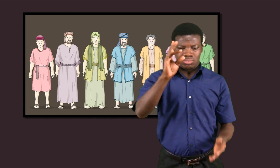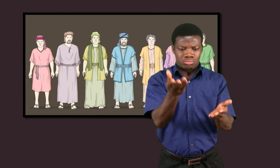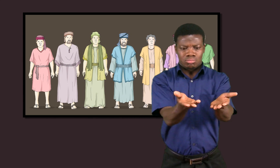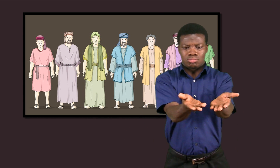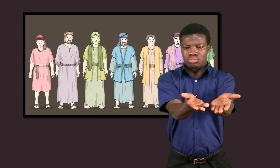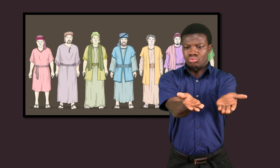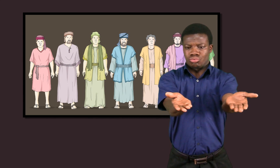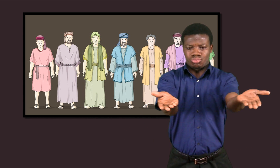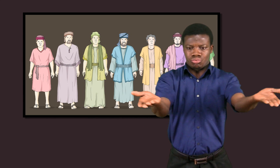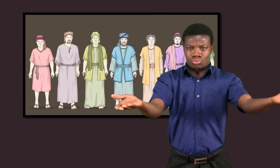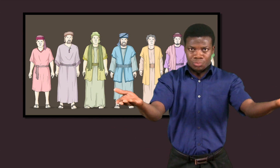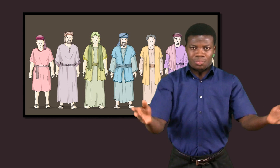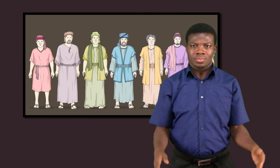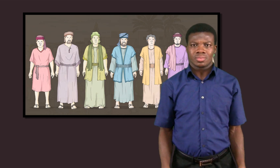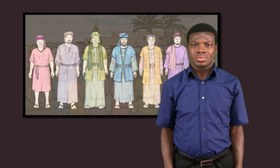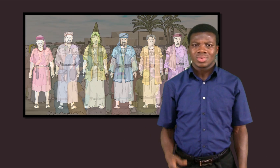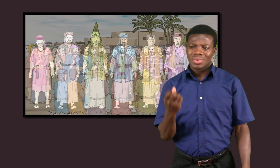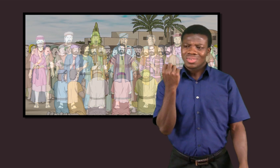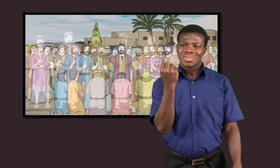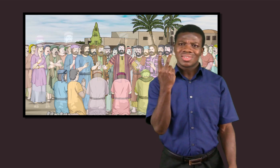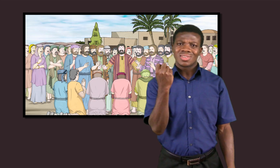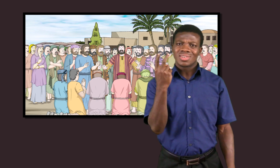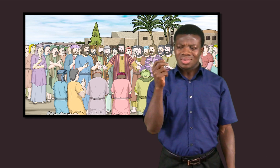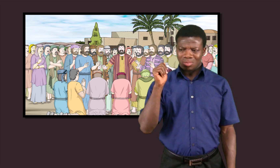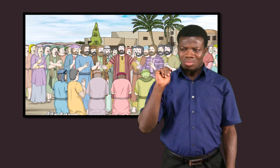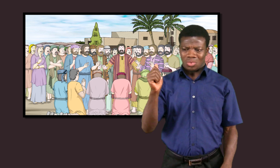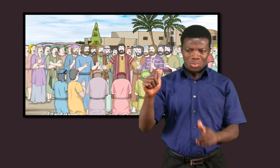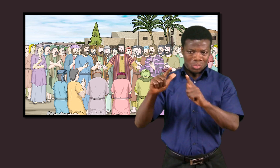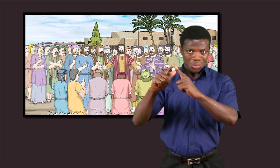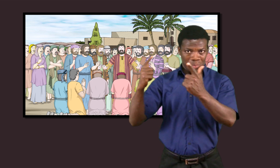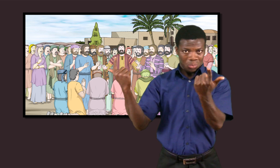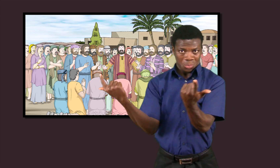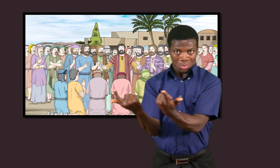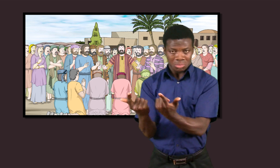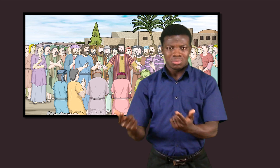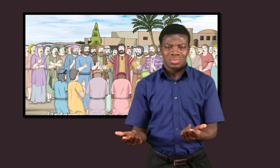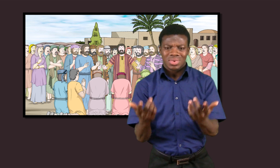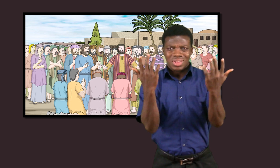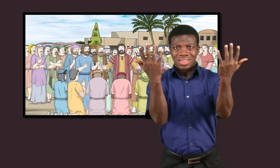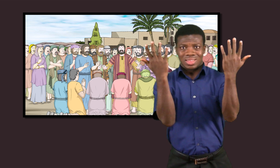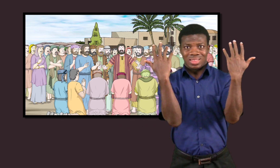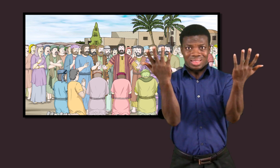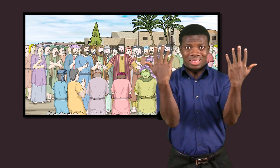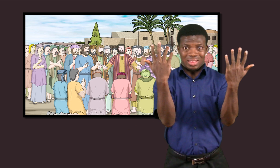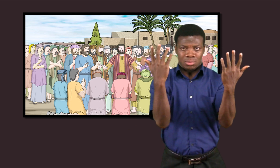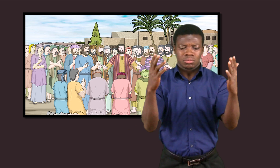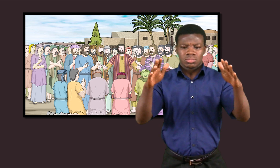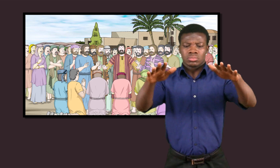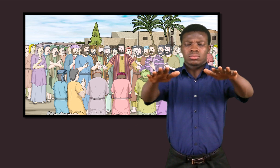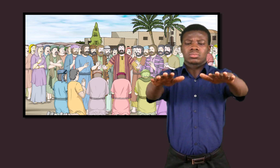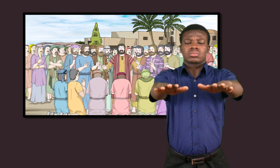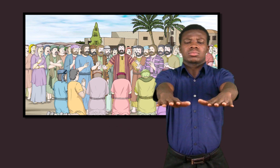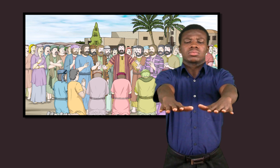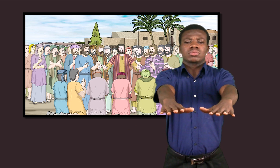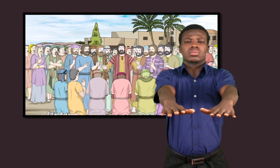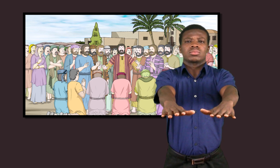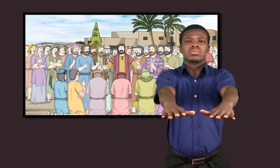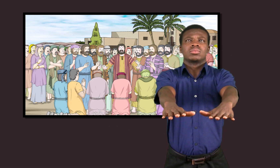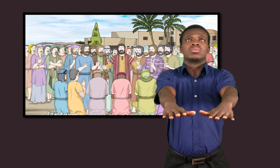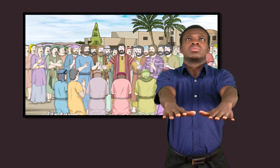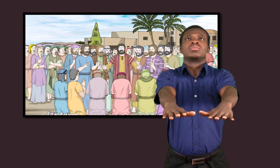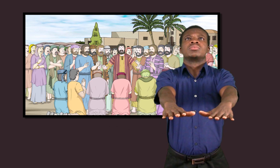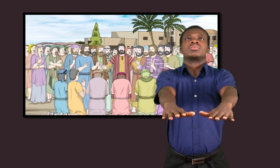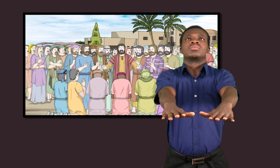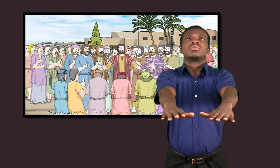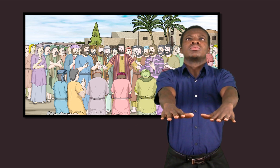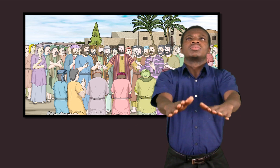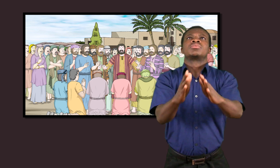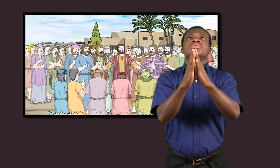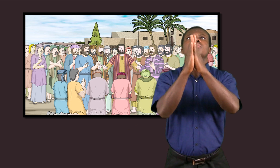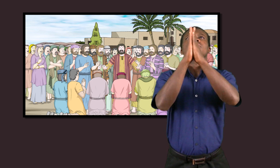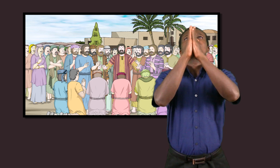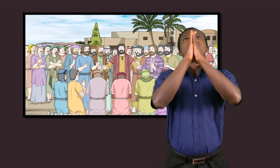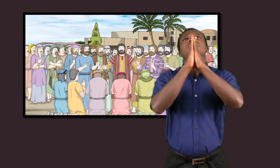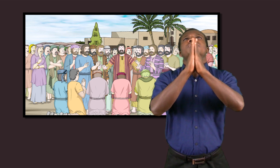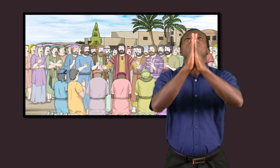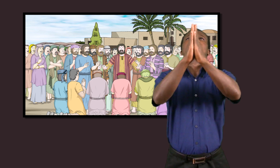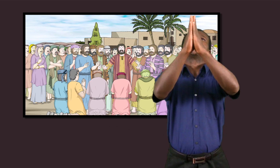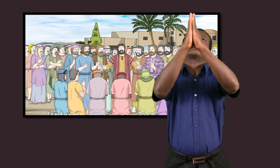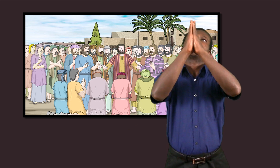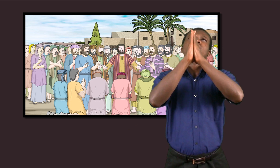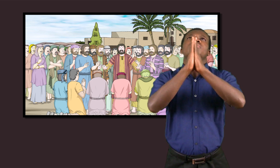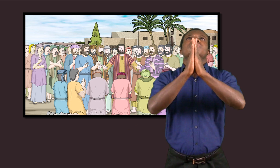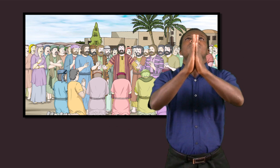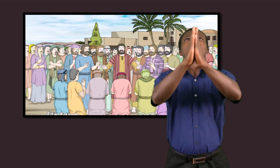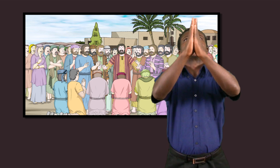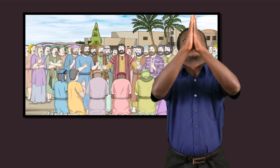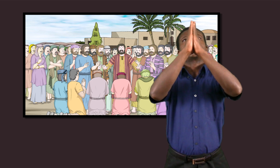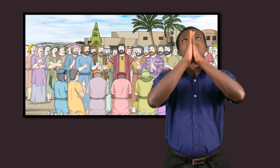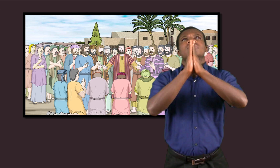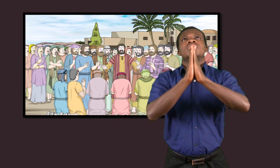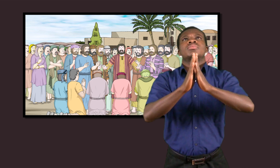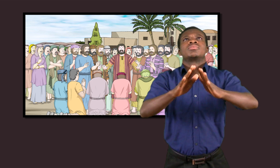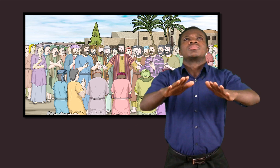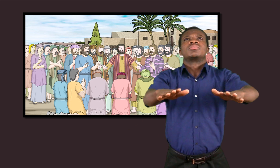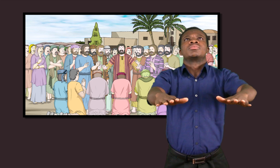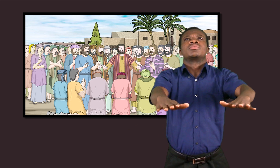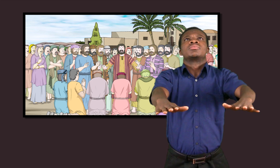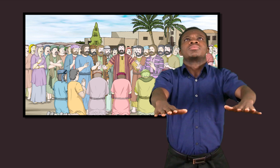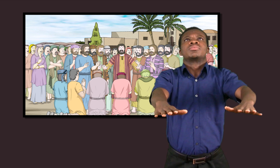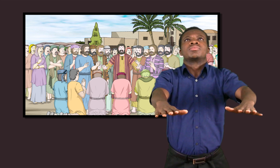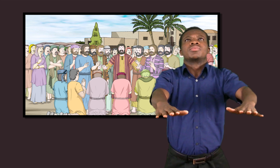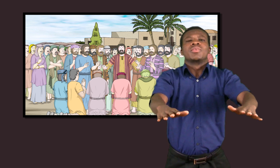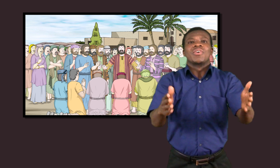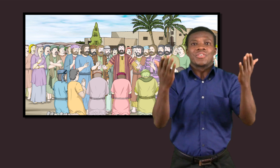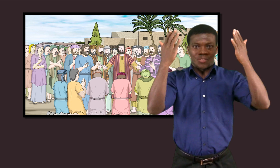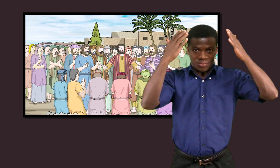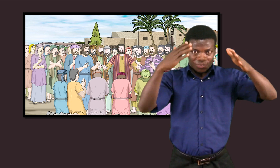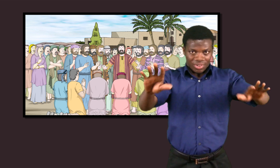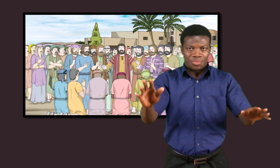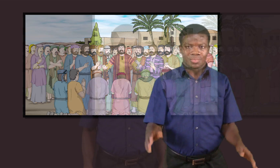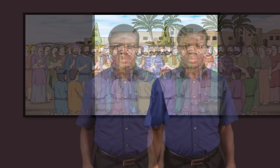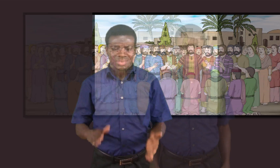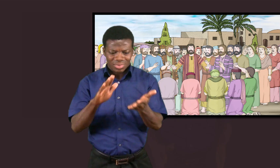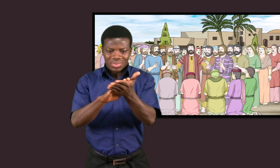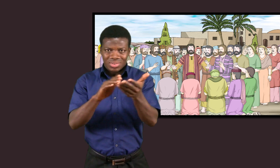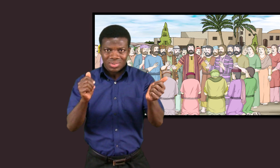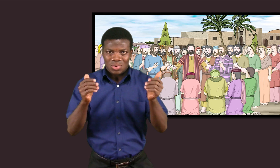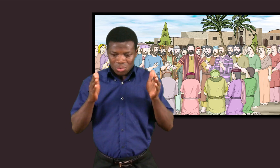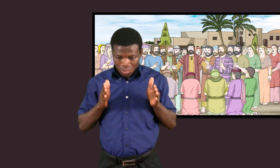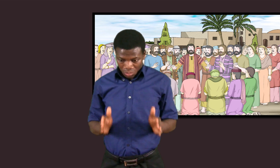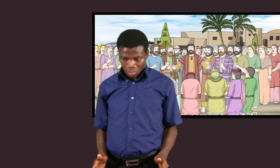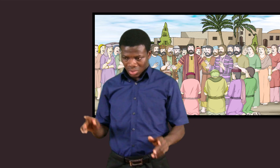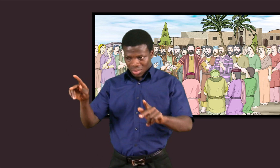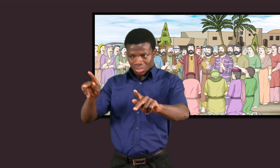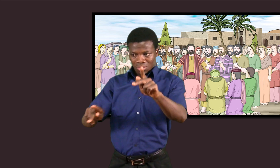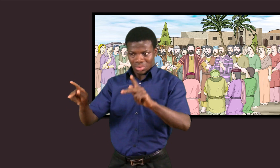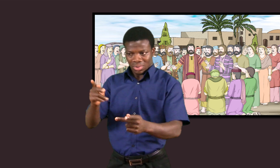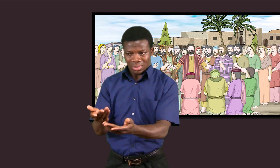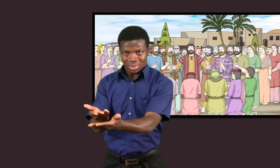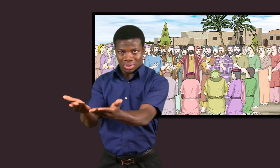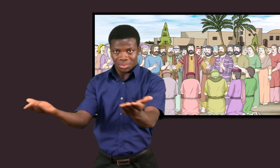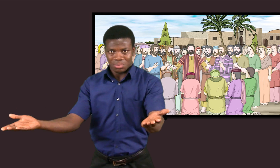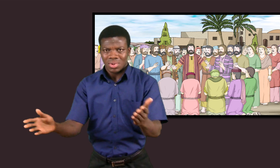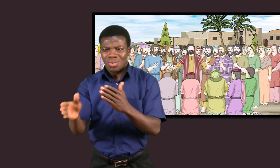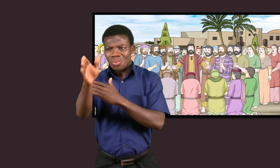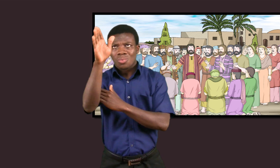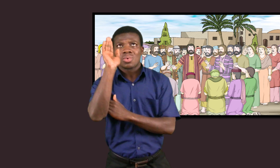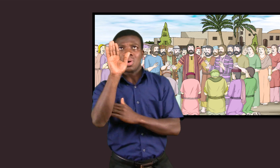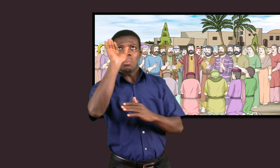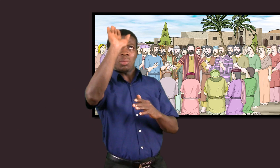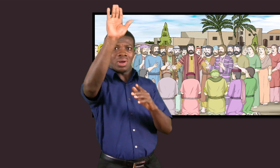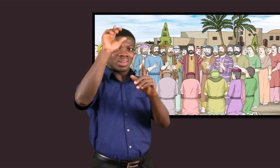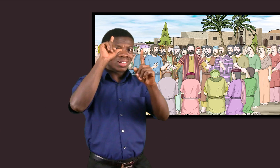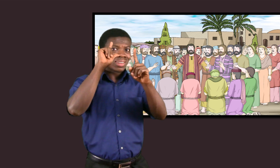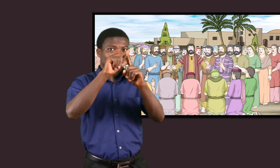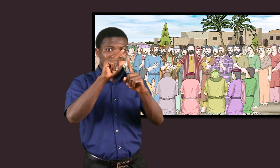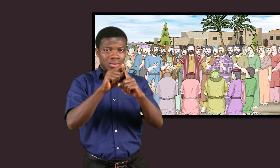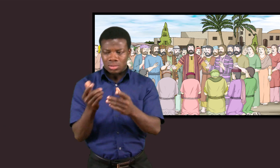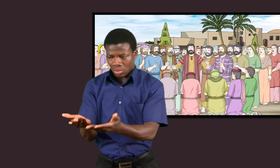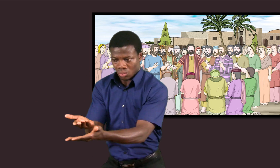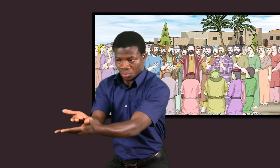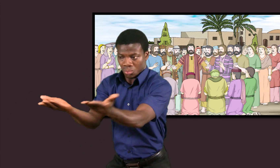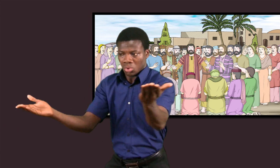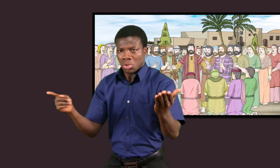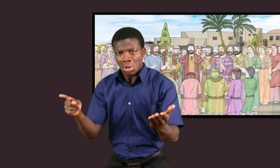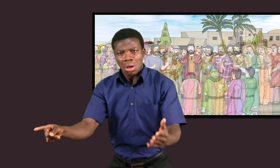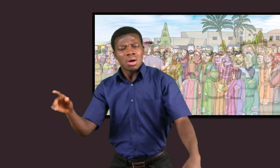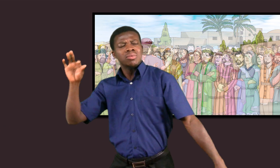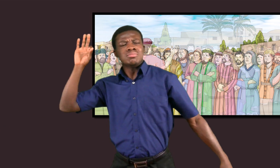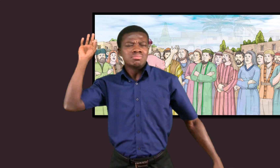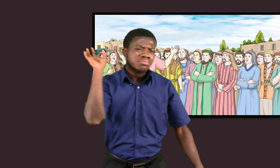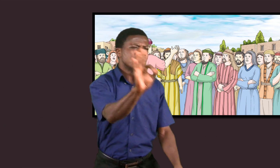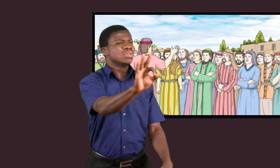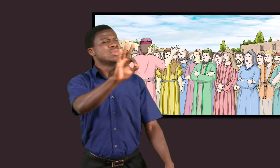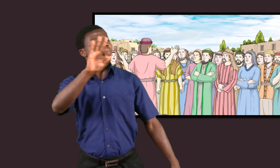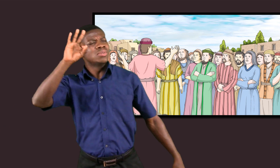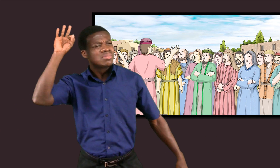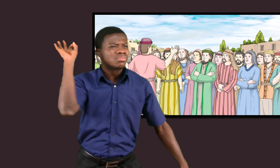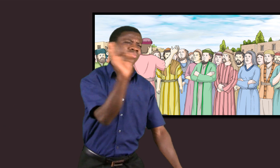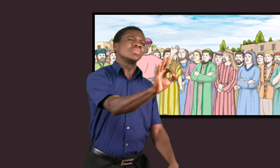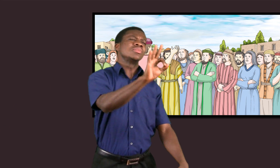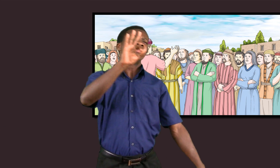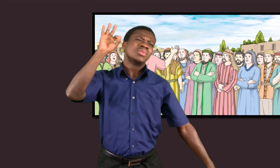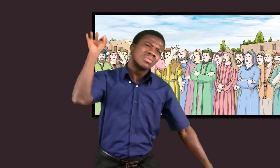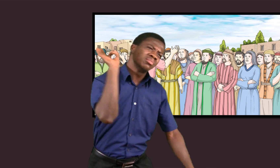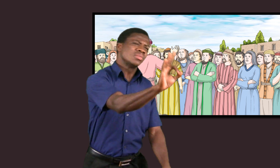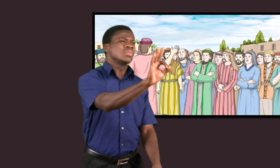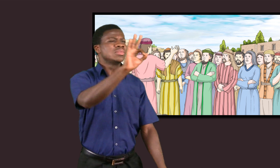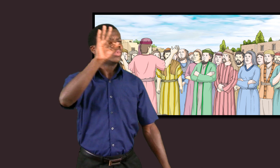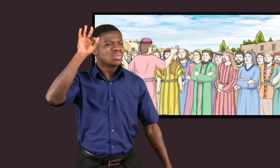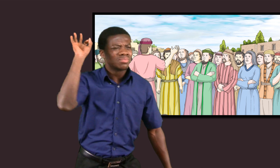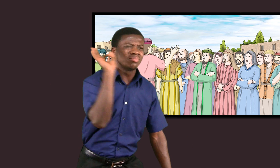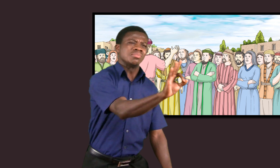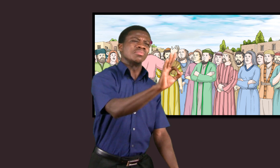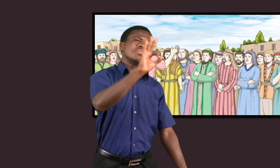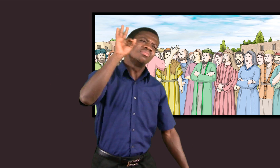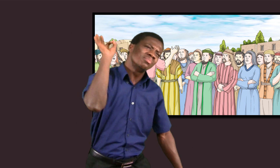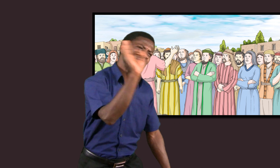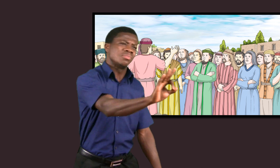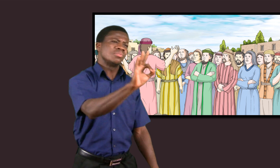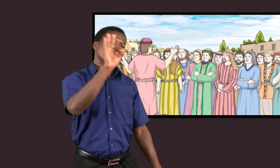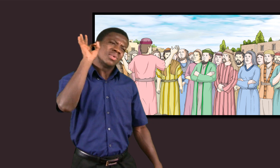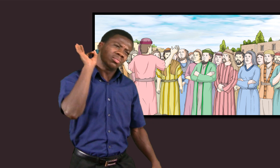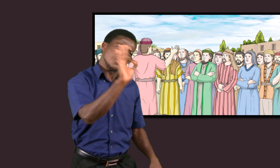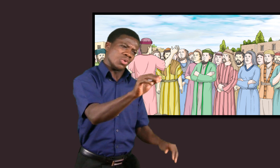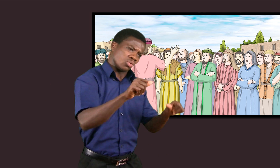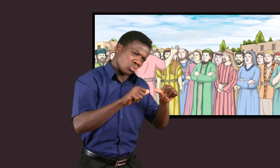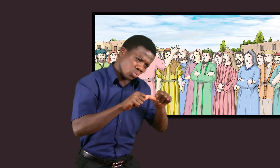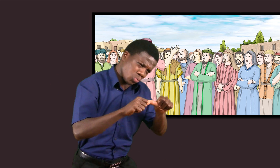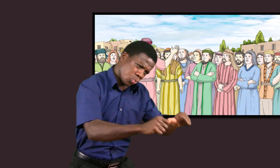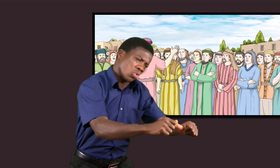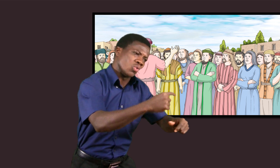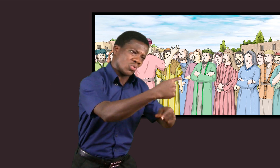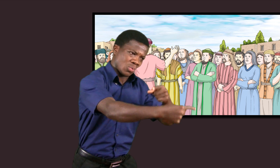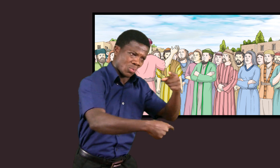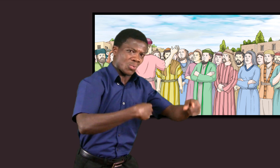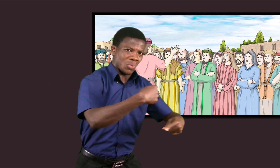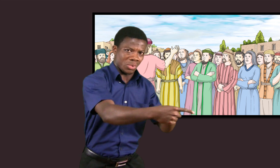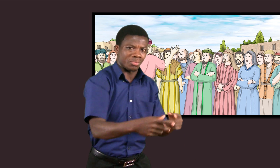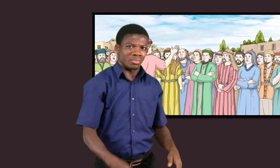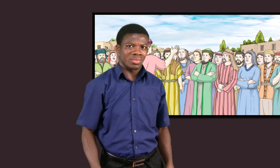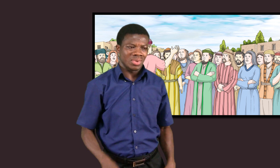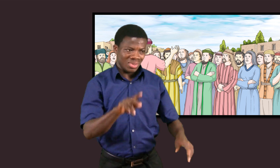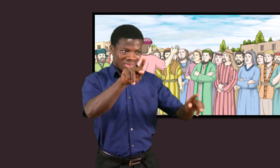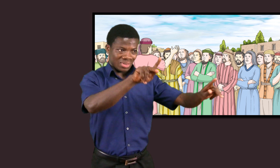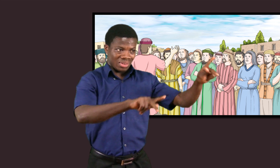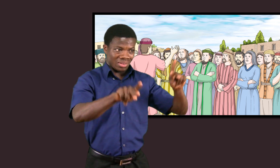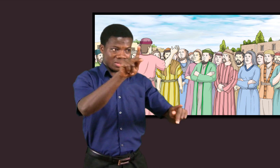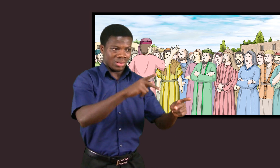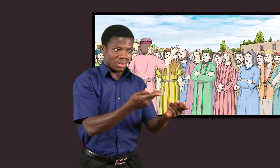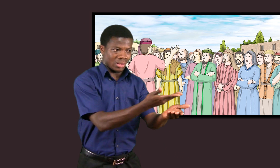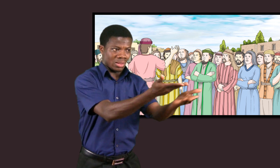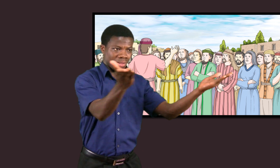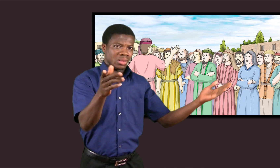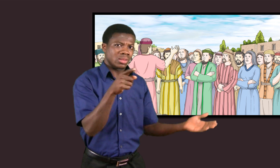They presented these seven to the apostles, who prayed and laid their hands on them.